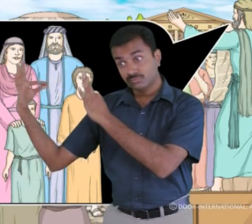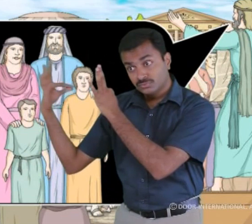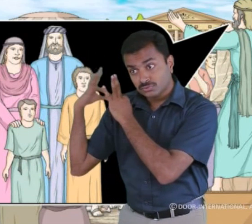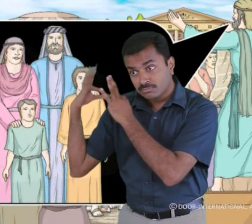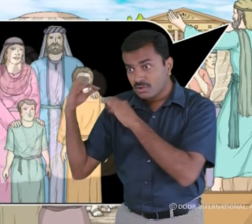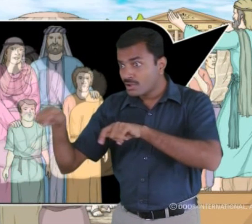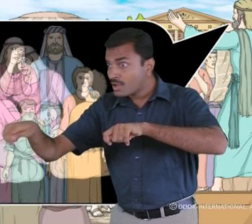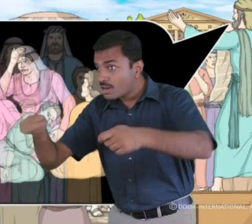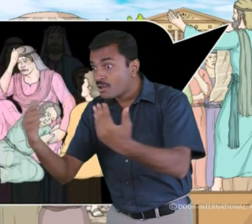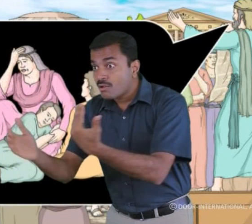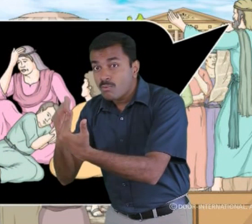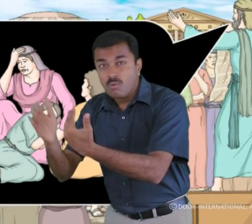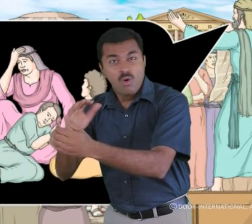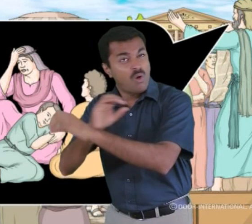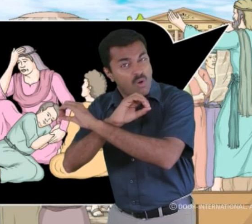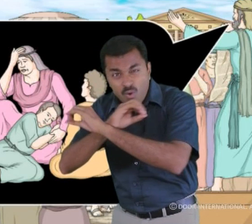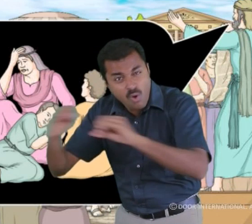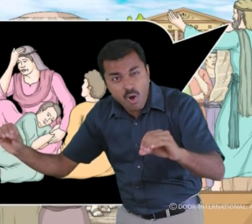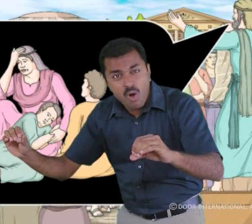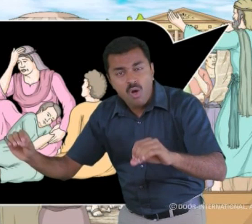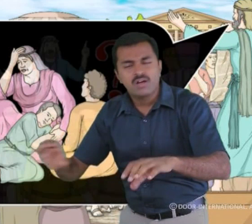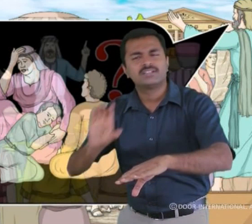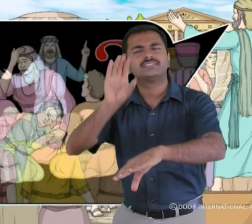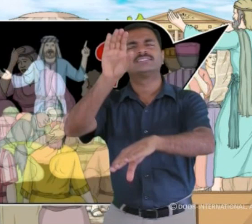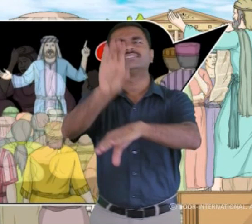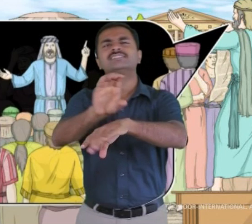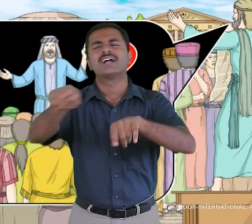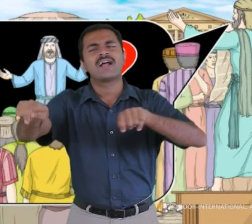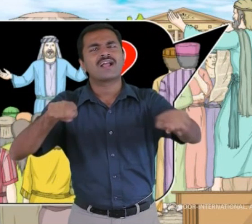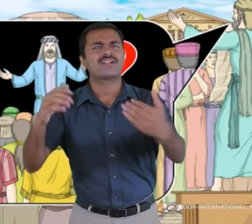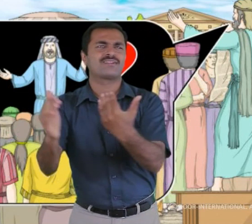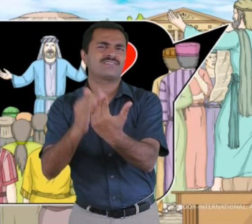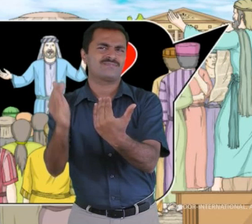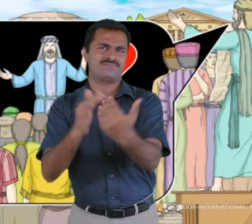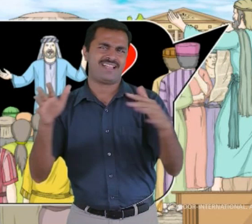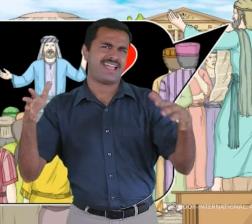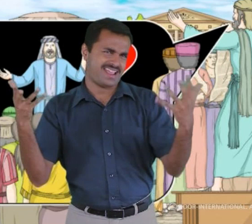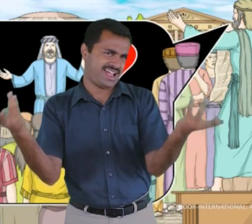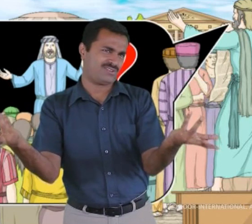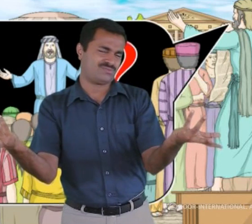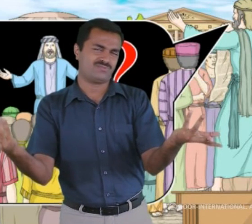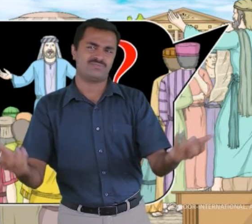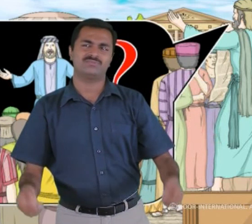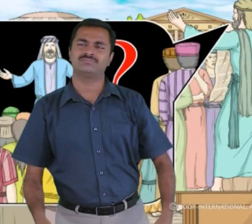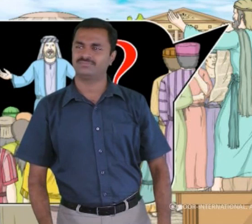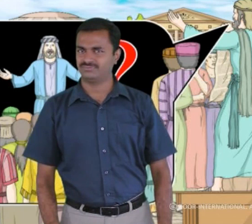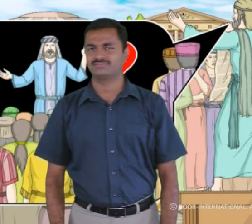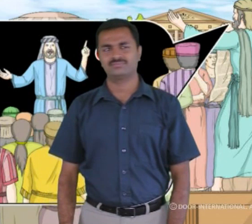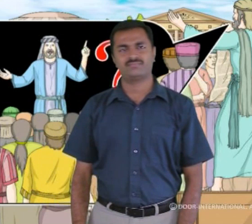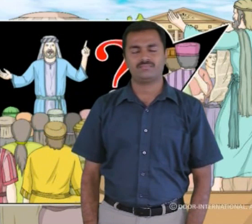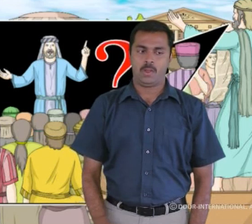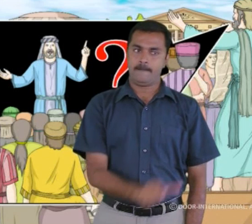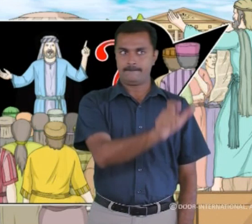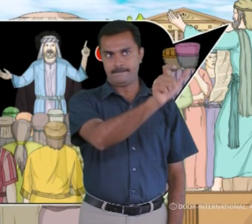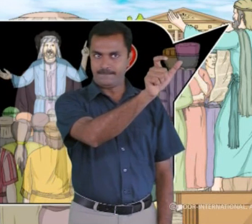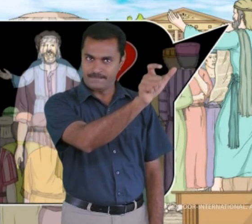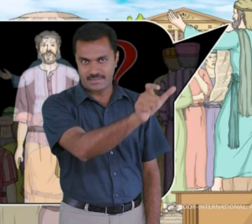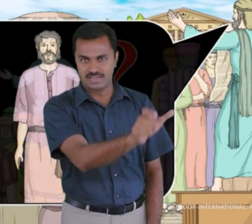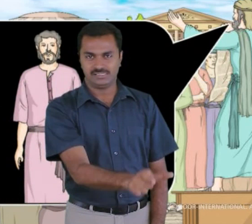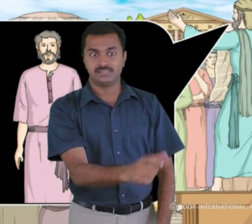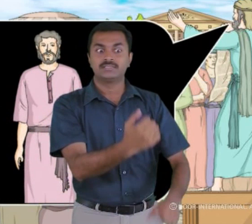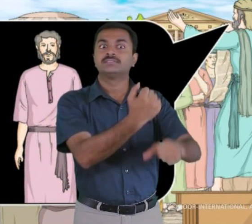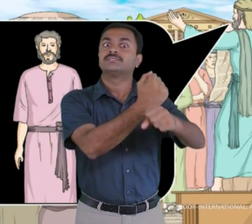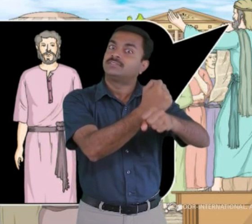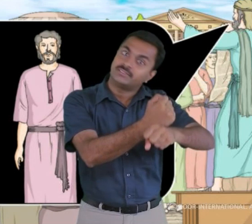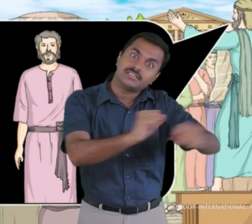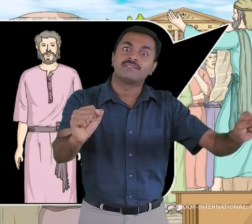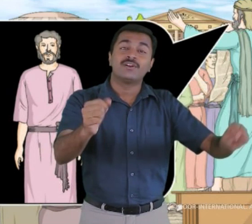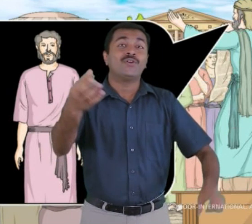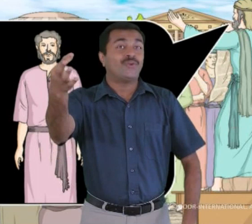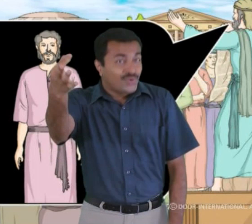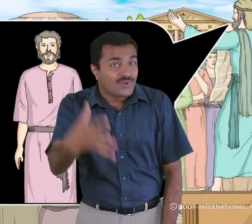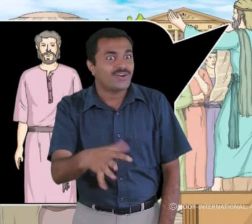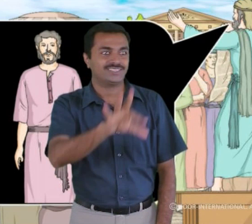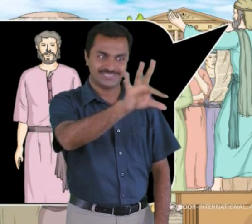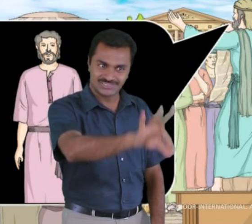For if someone does not know how to manage his own household, how can he care for the church of God?